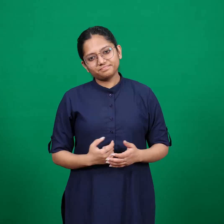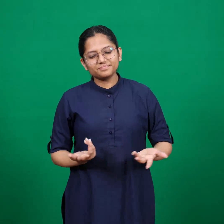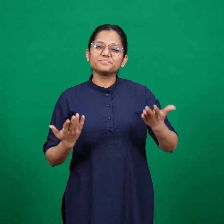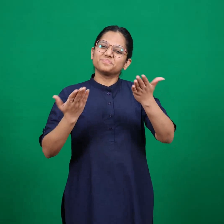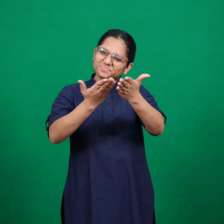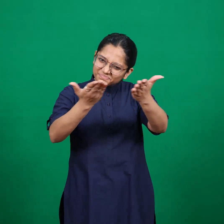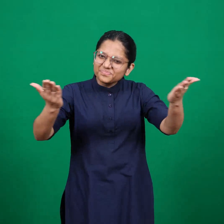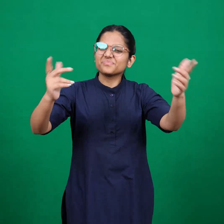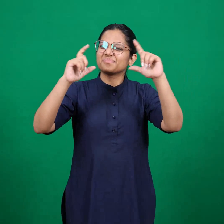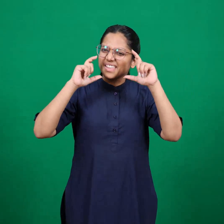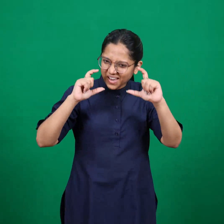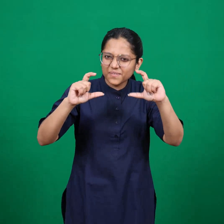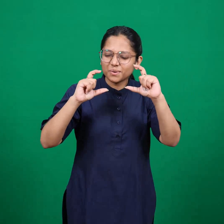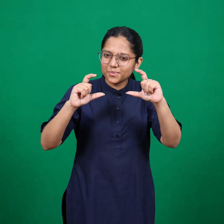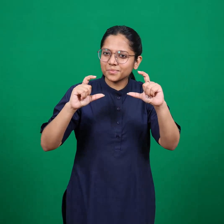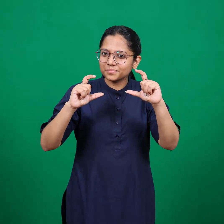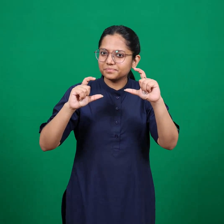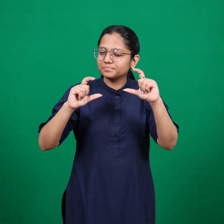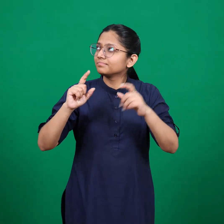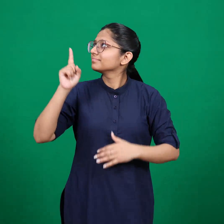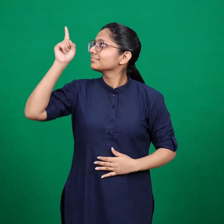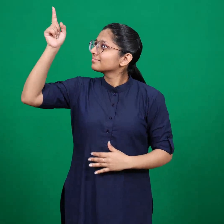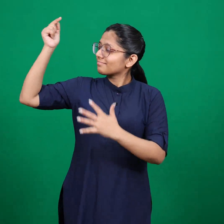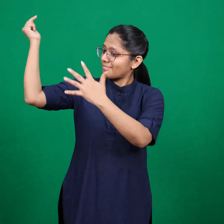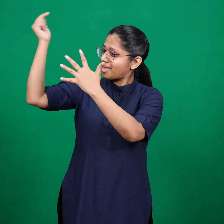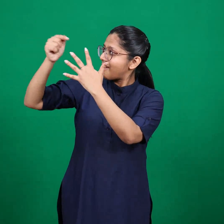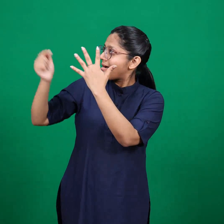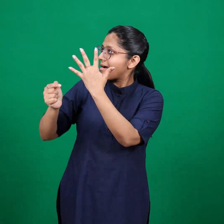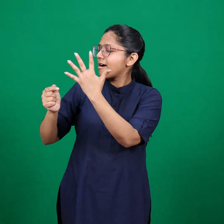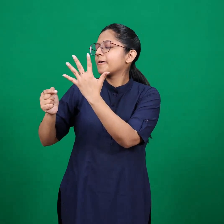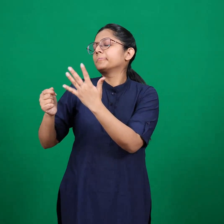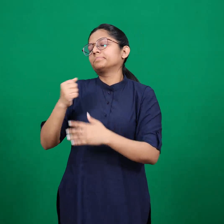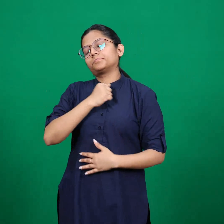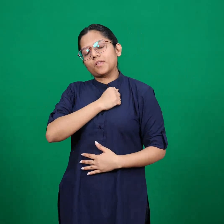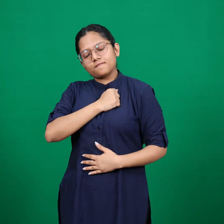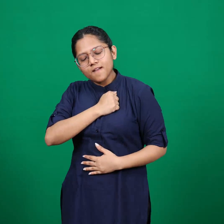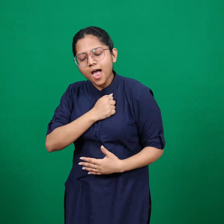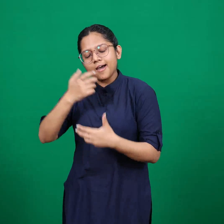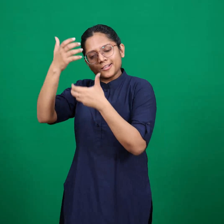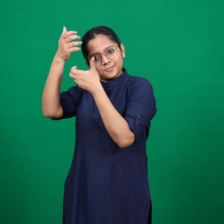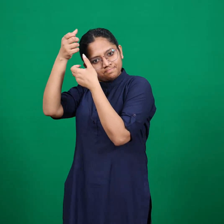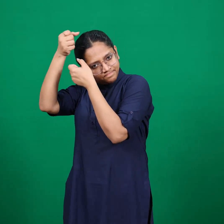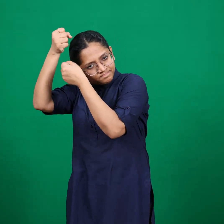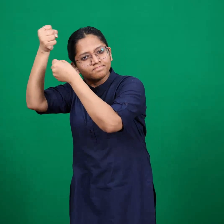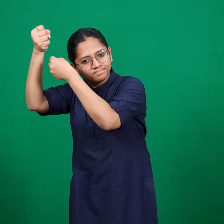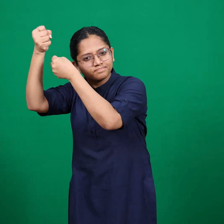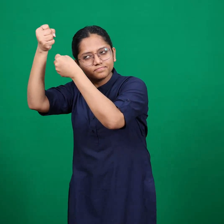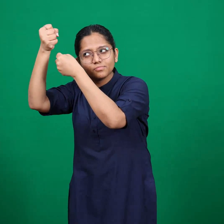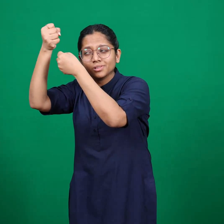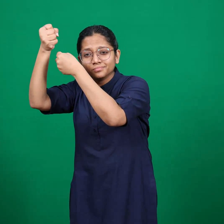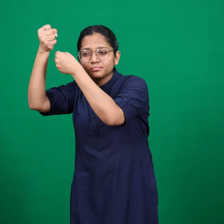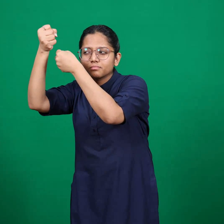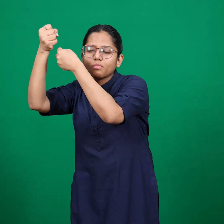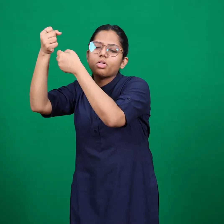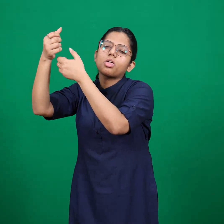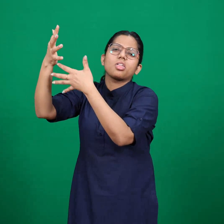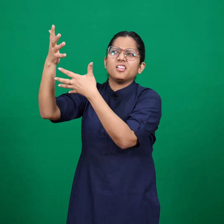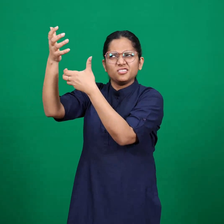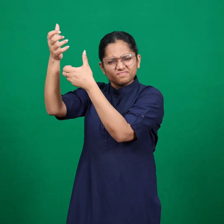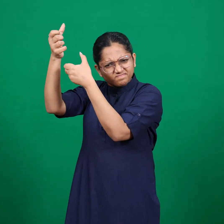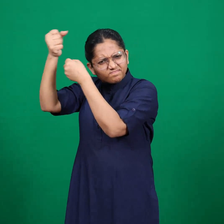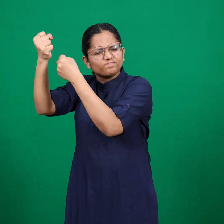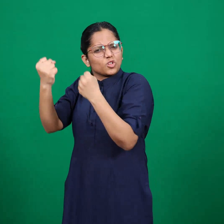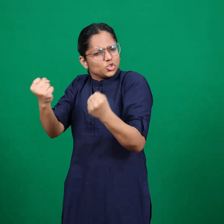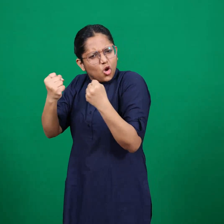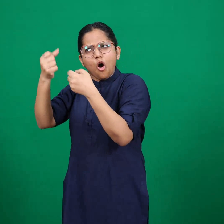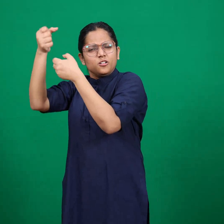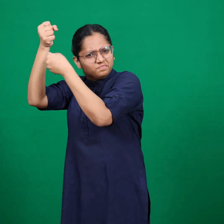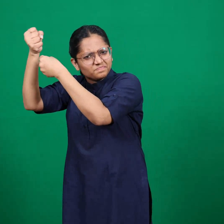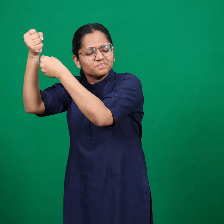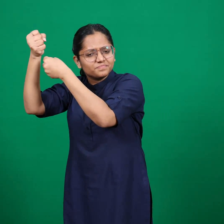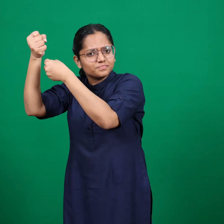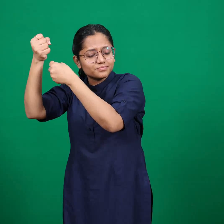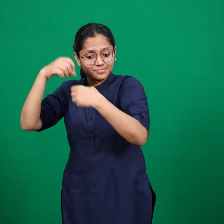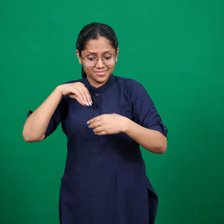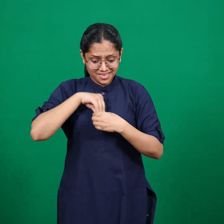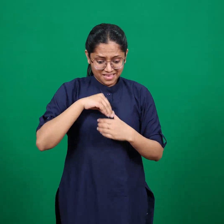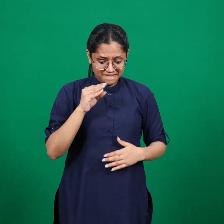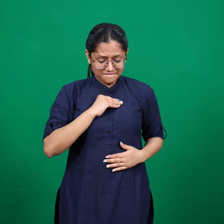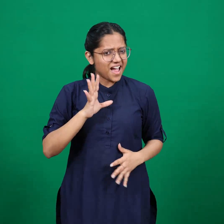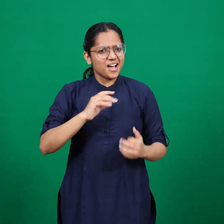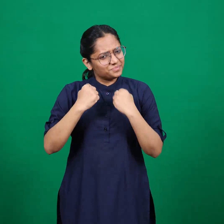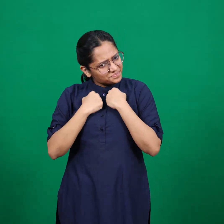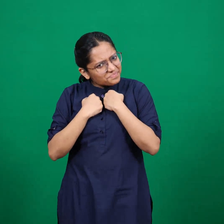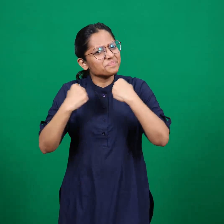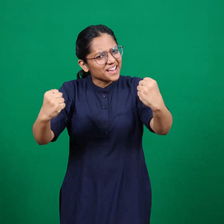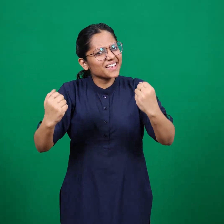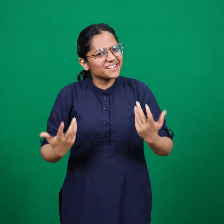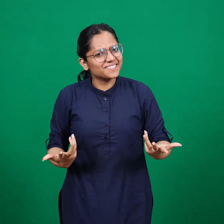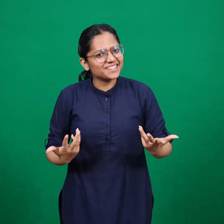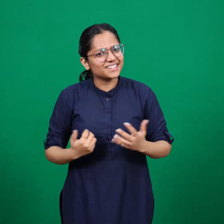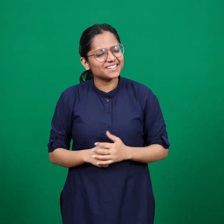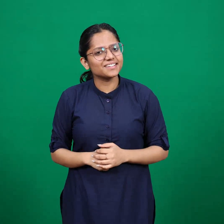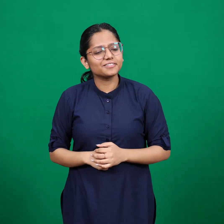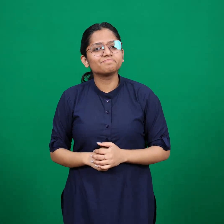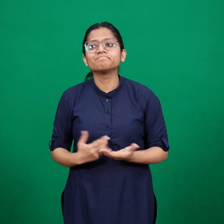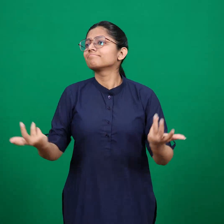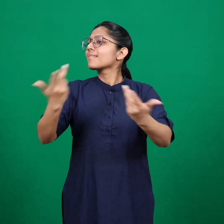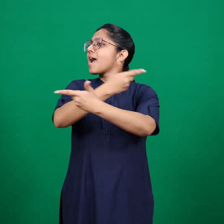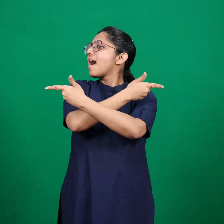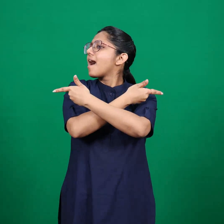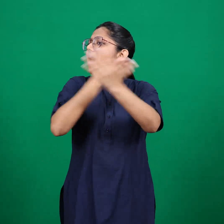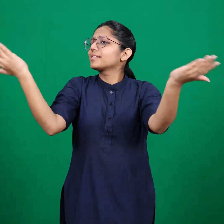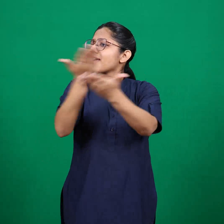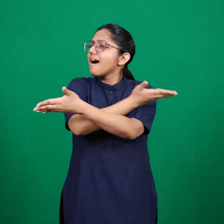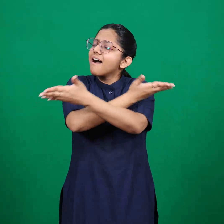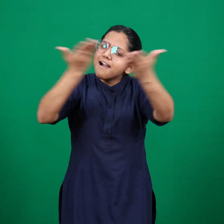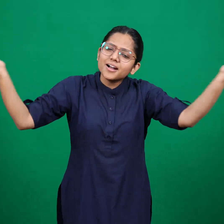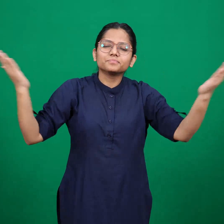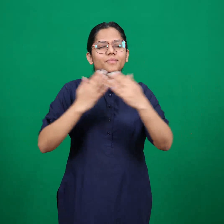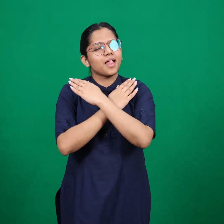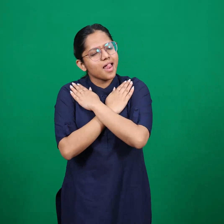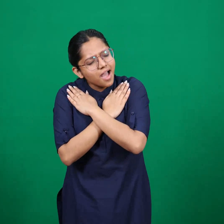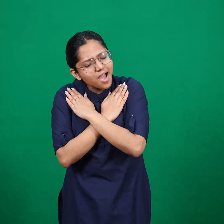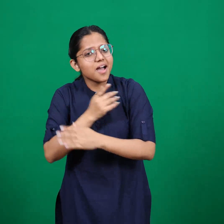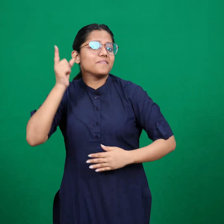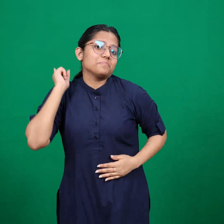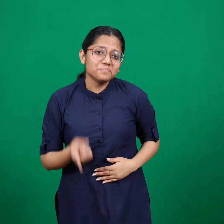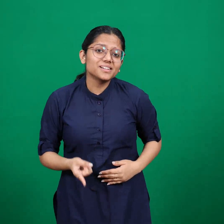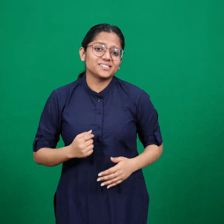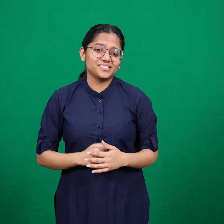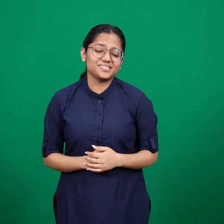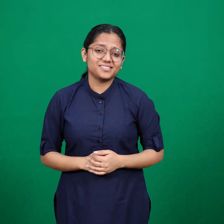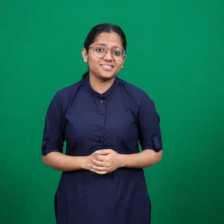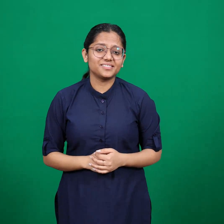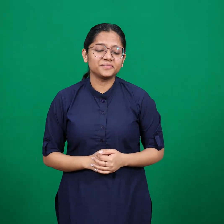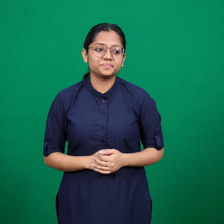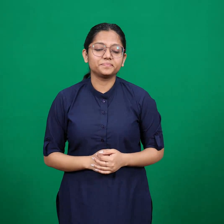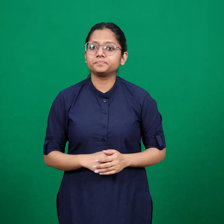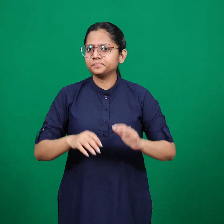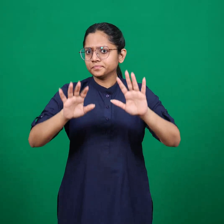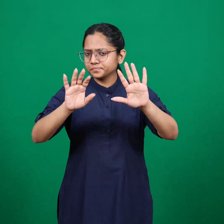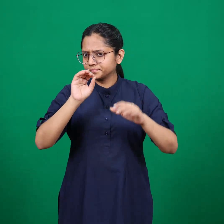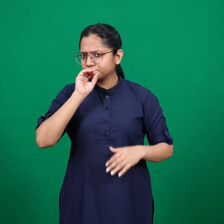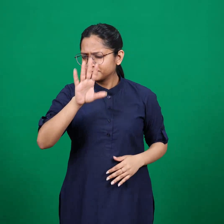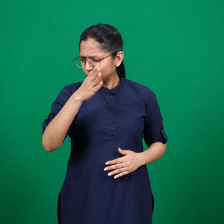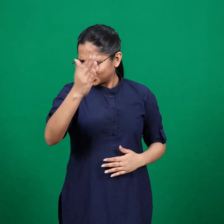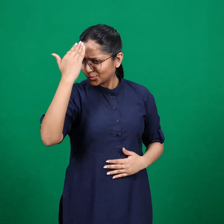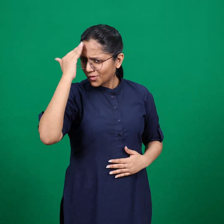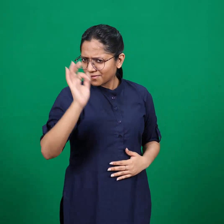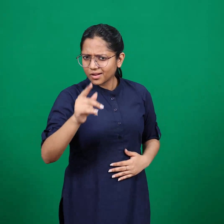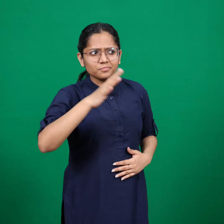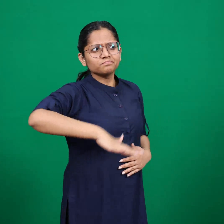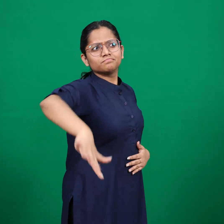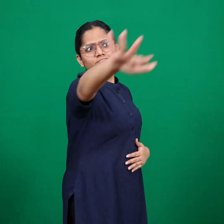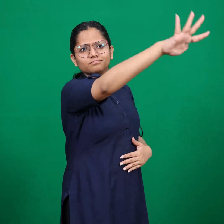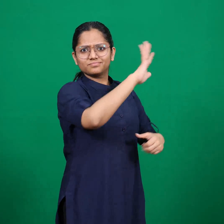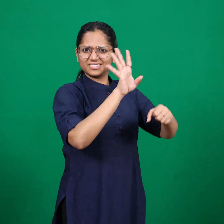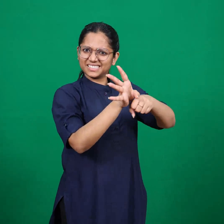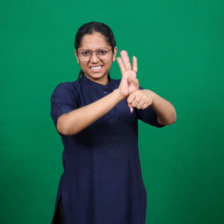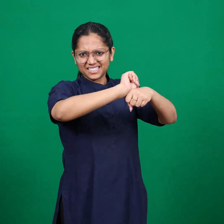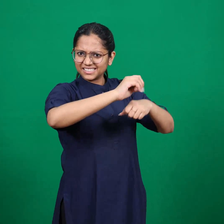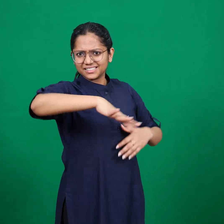Be on the alert. Stand firm in the faith. Be men of courage. Be strong. Do everything in love.